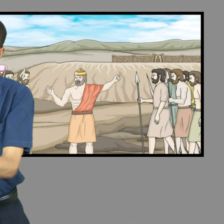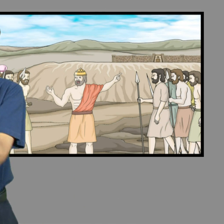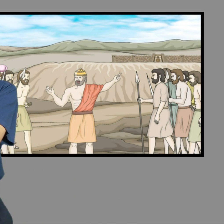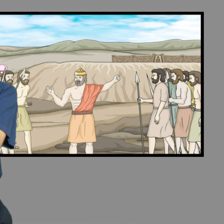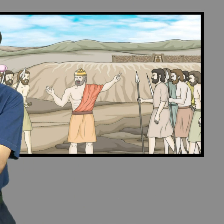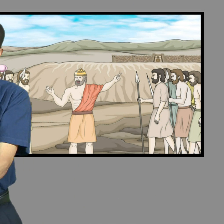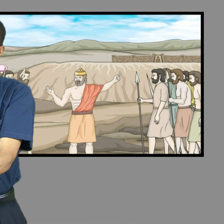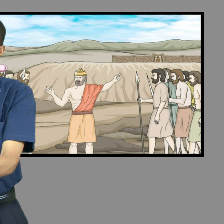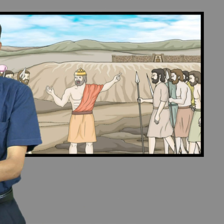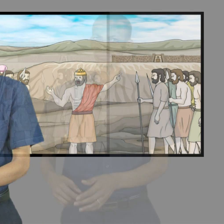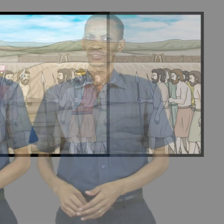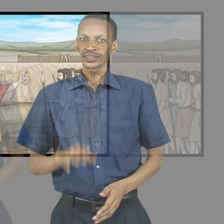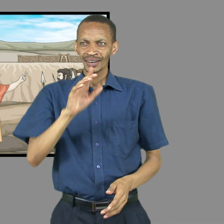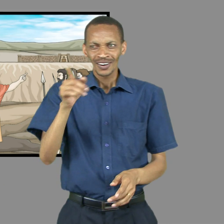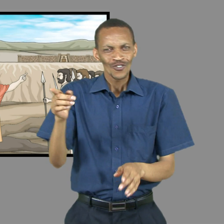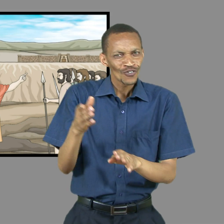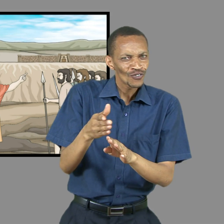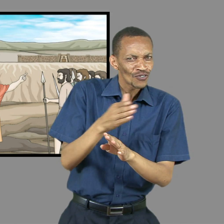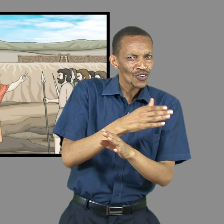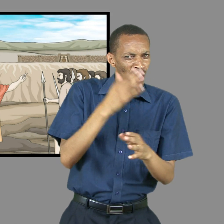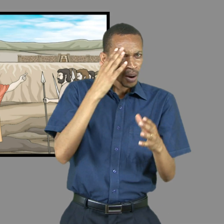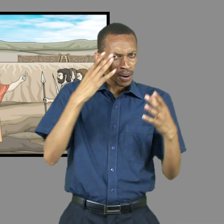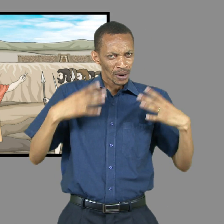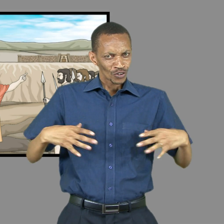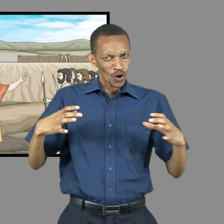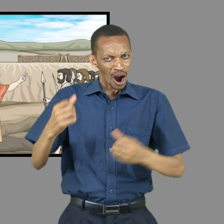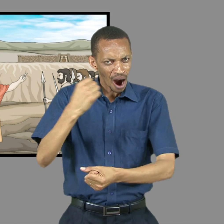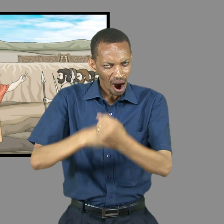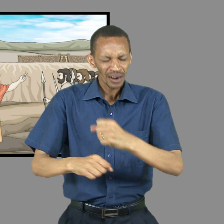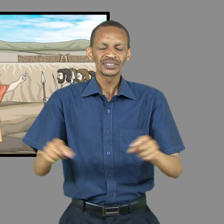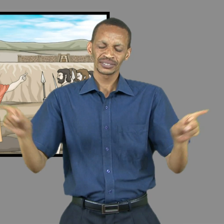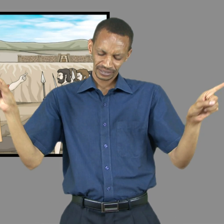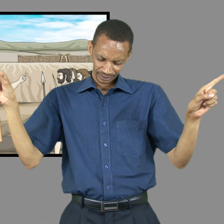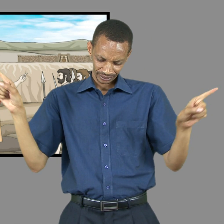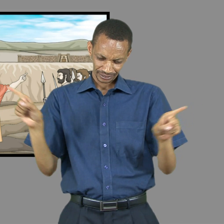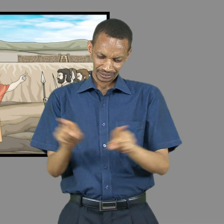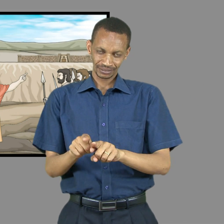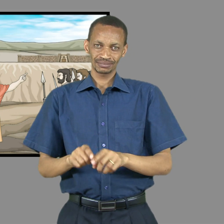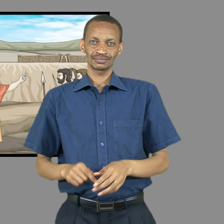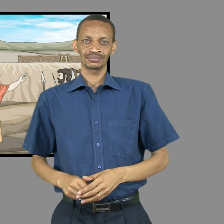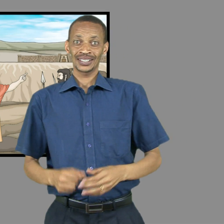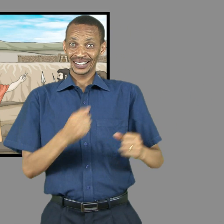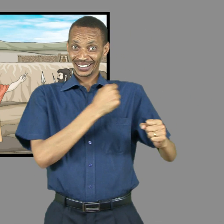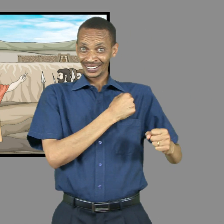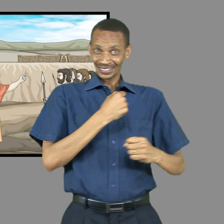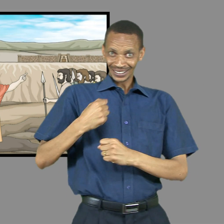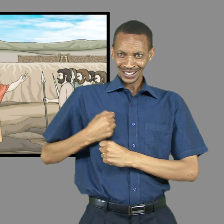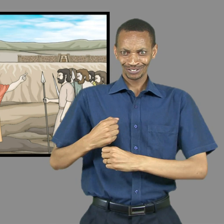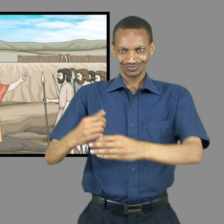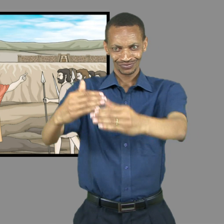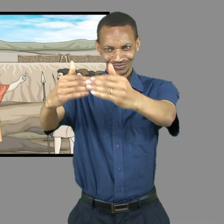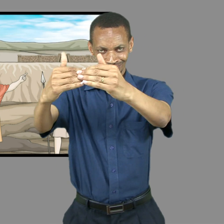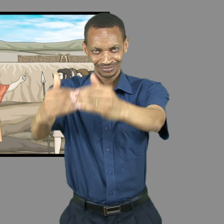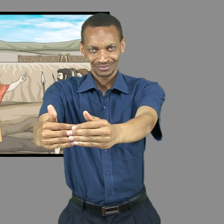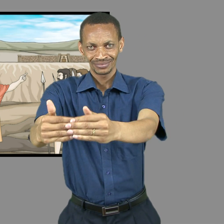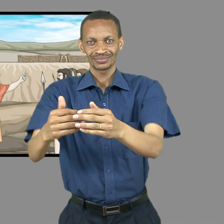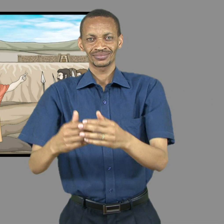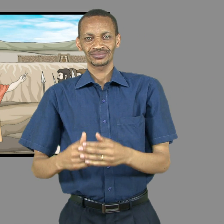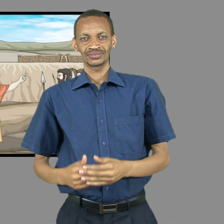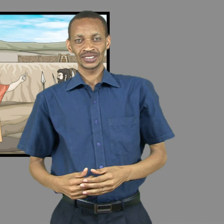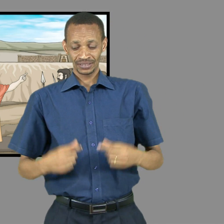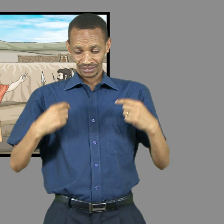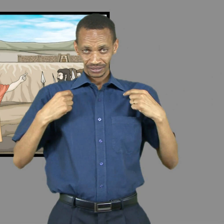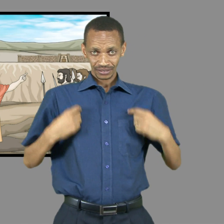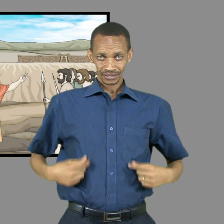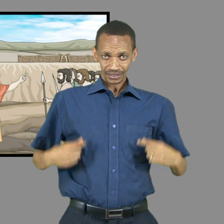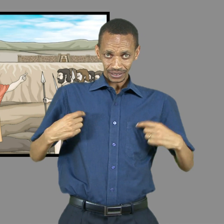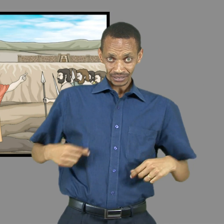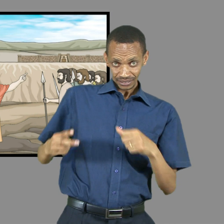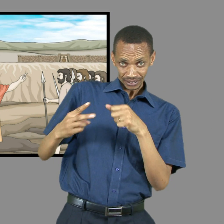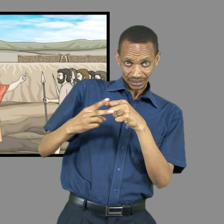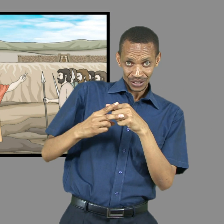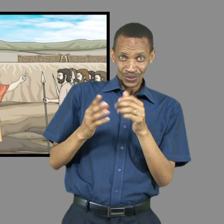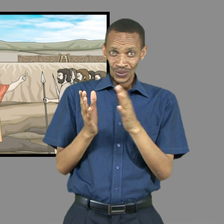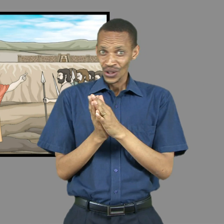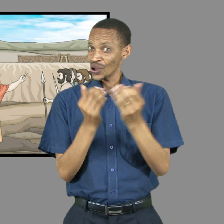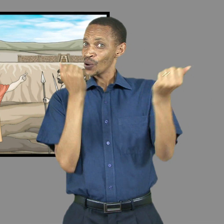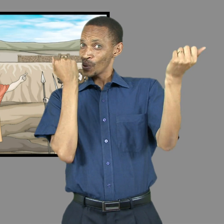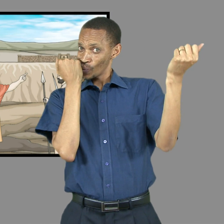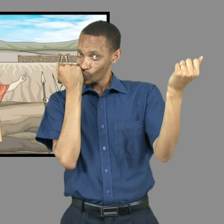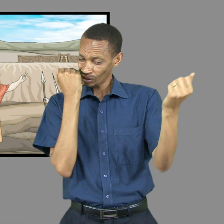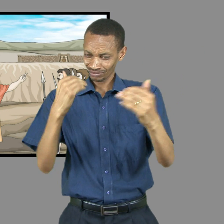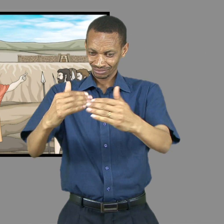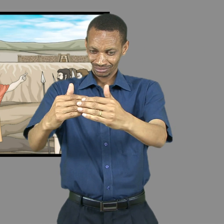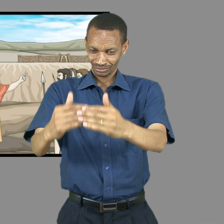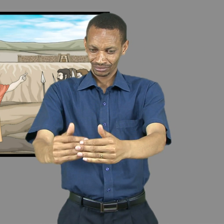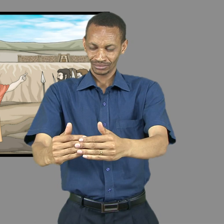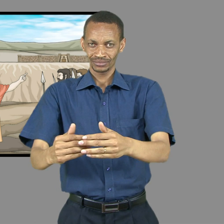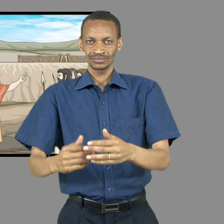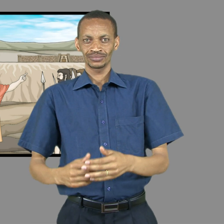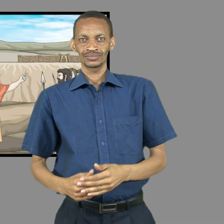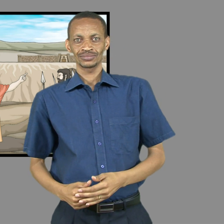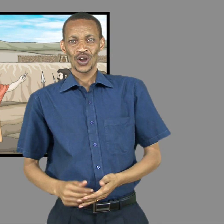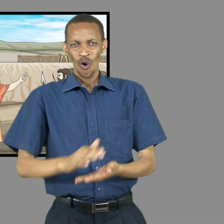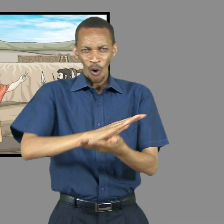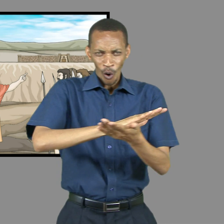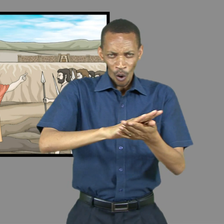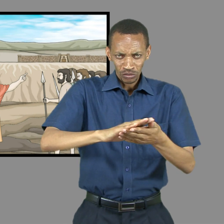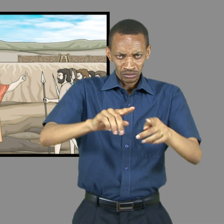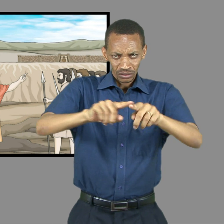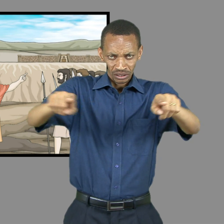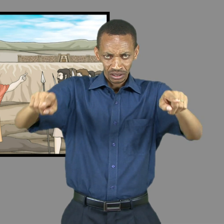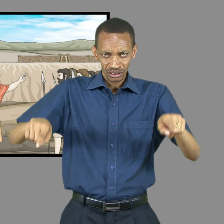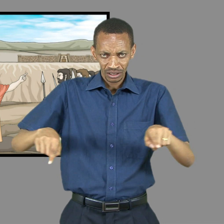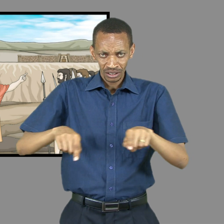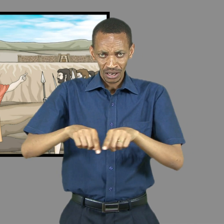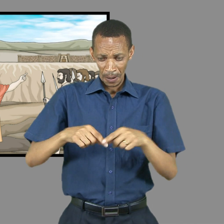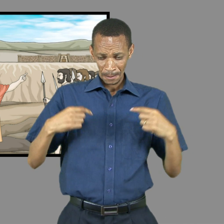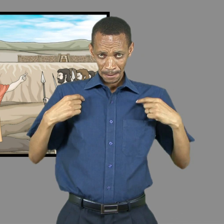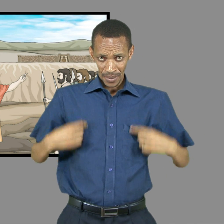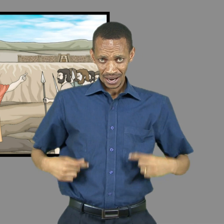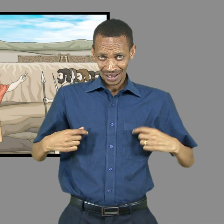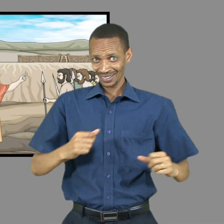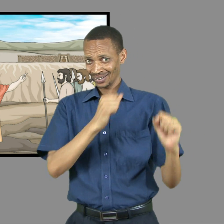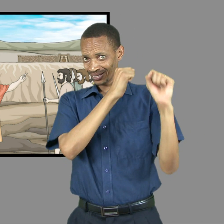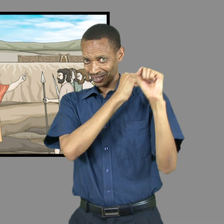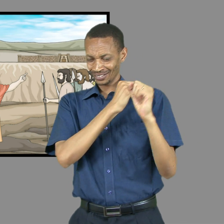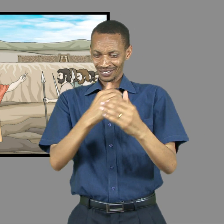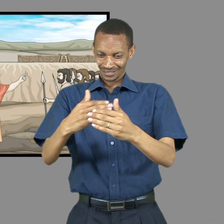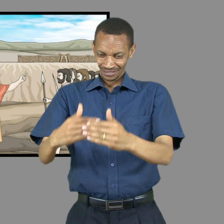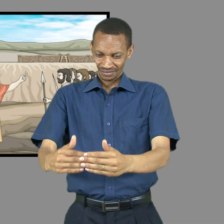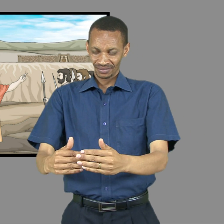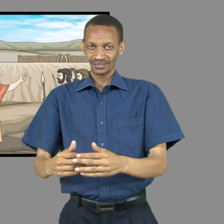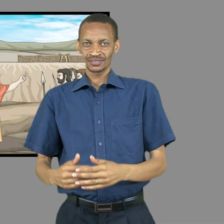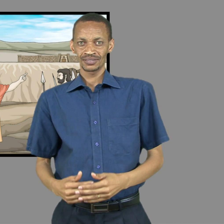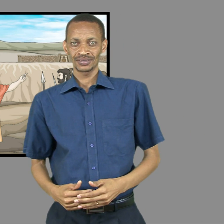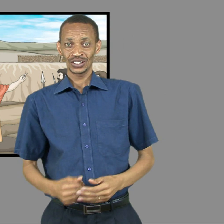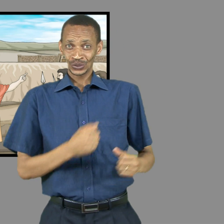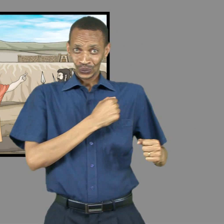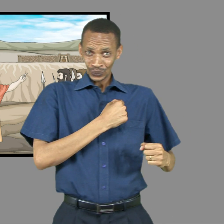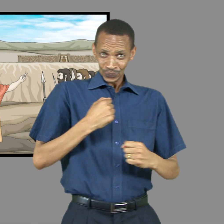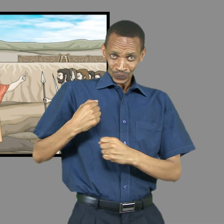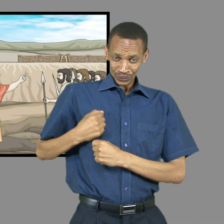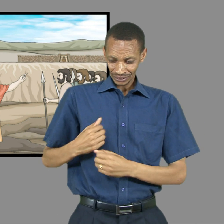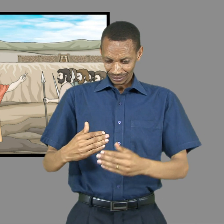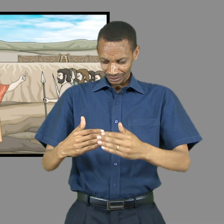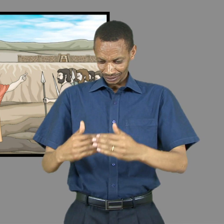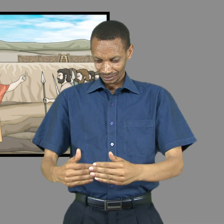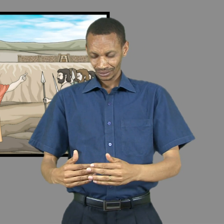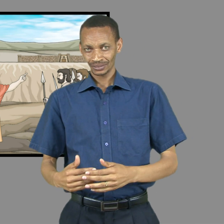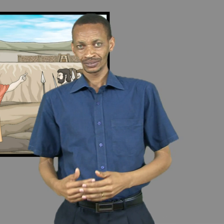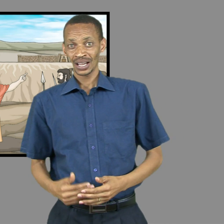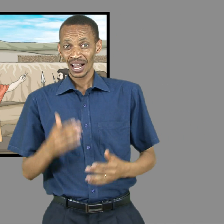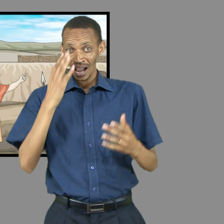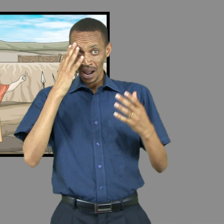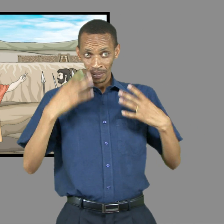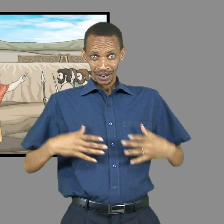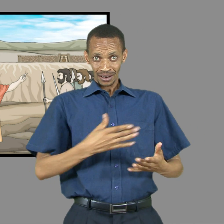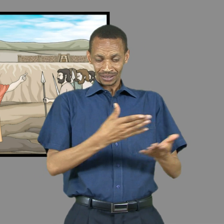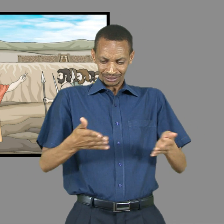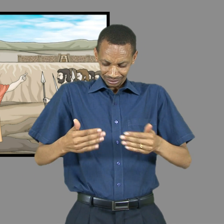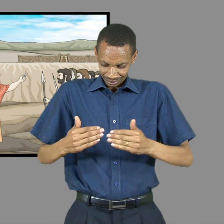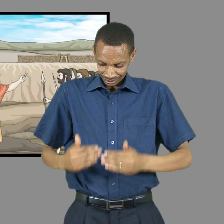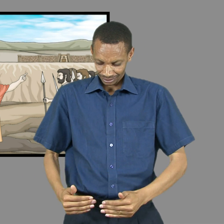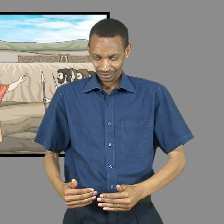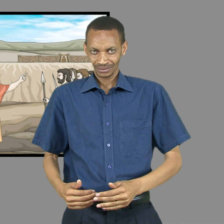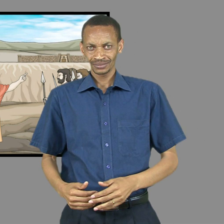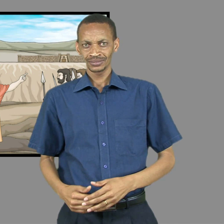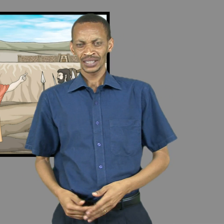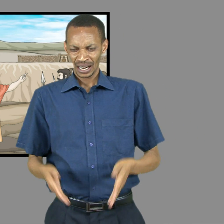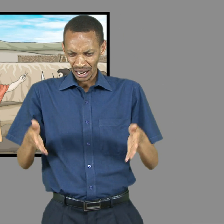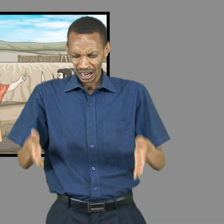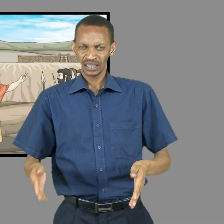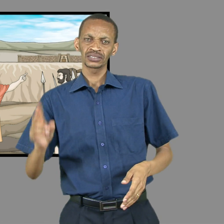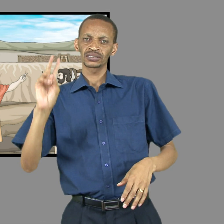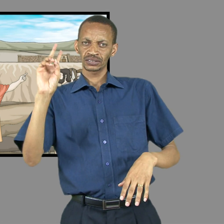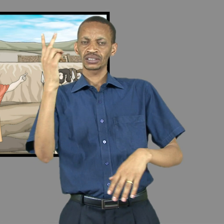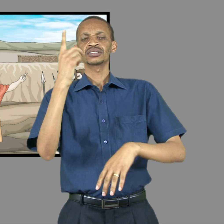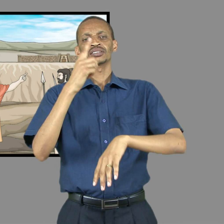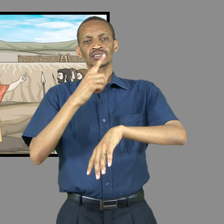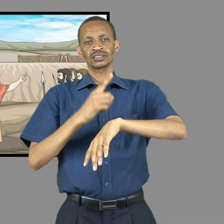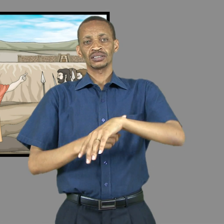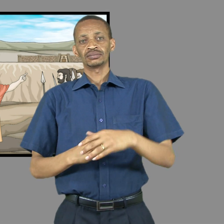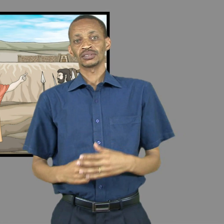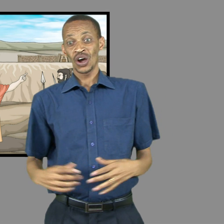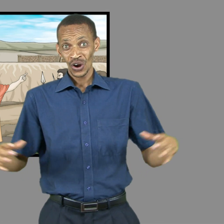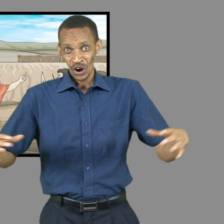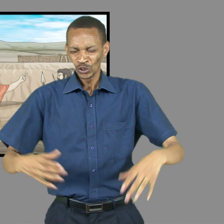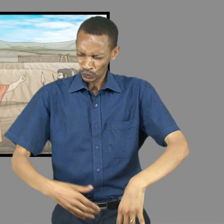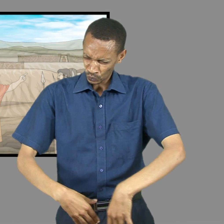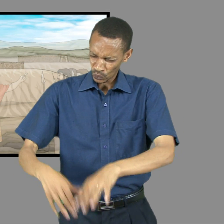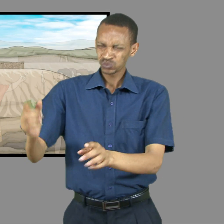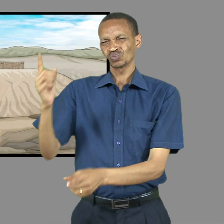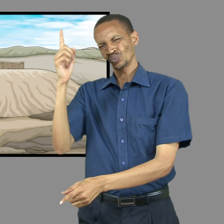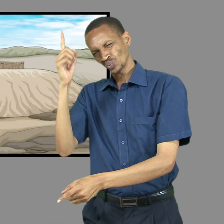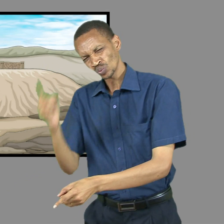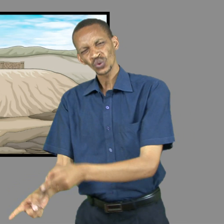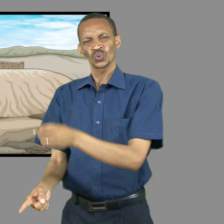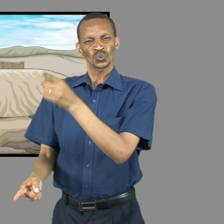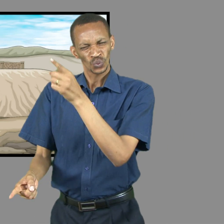And the seven priests carrying seven rams’ horns kept marching ahead of the ark of the LORD and blowing the horns.